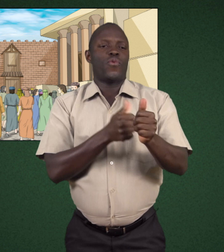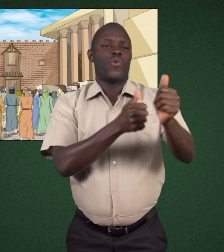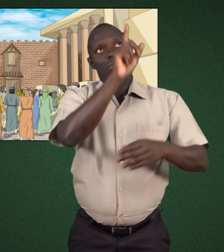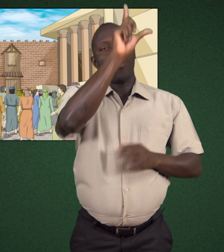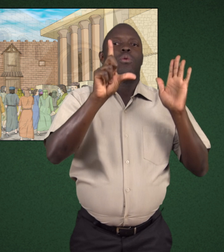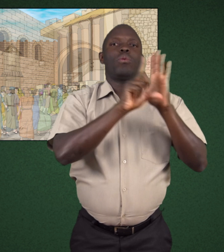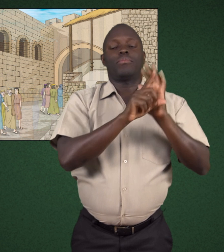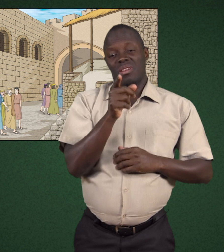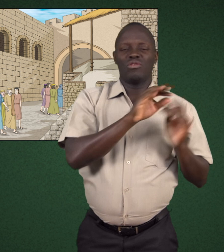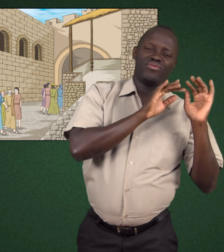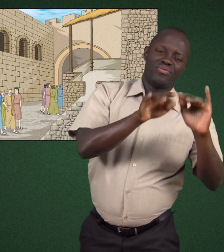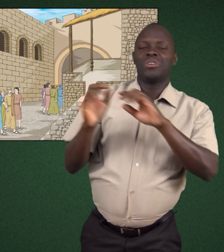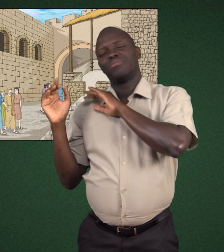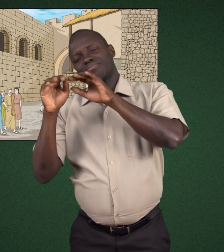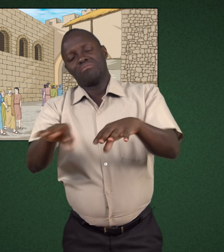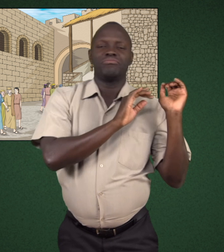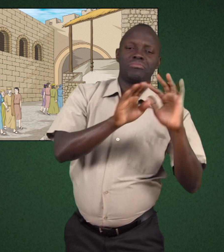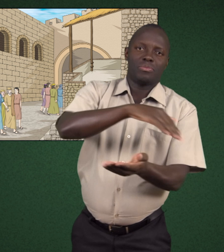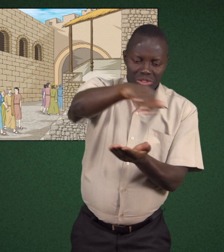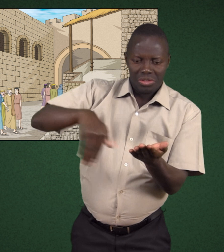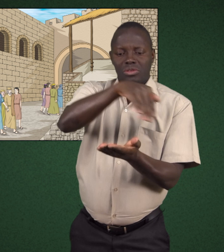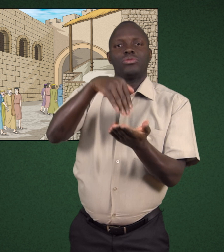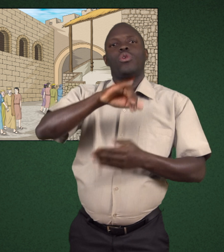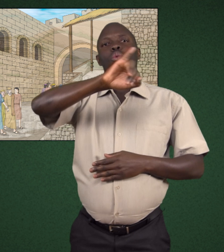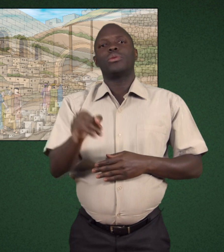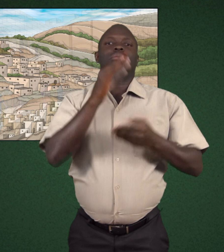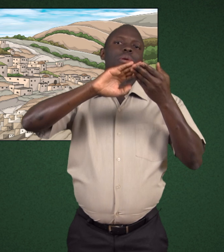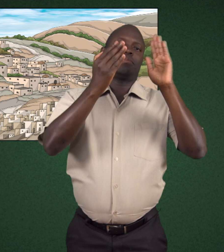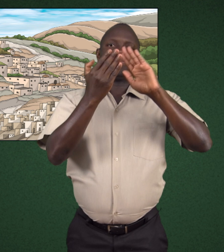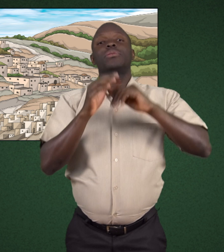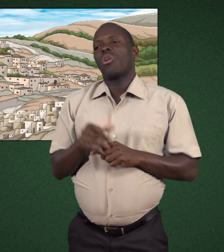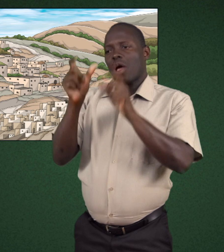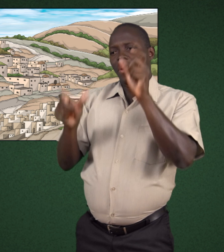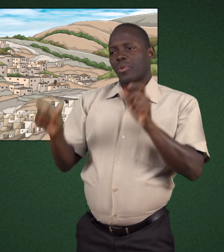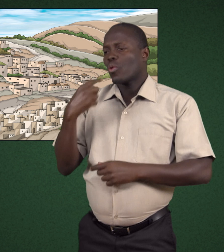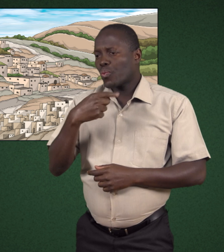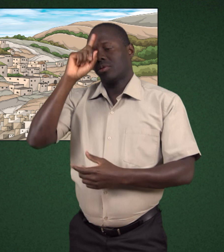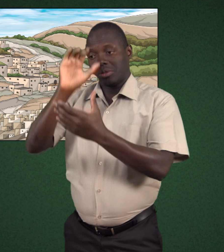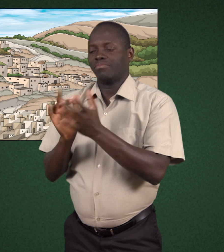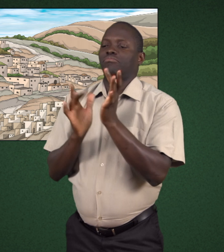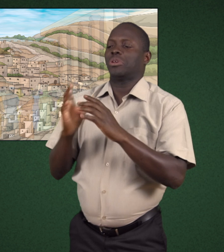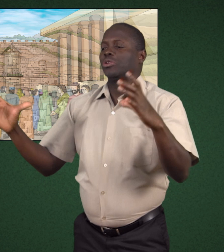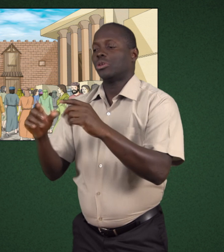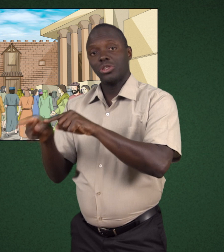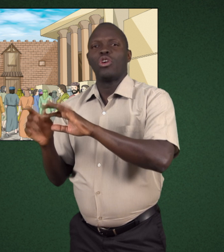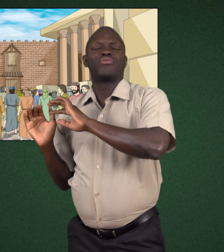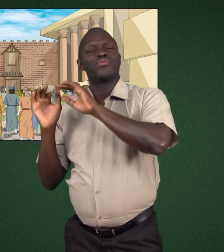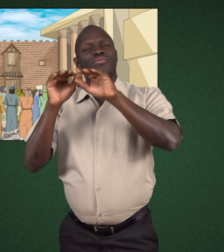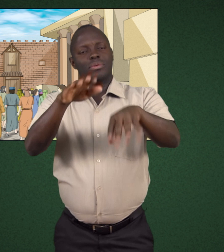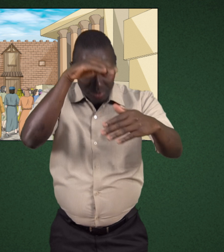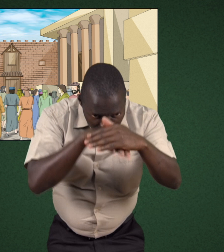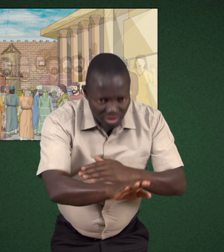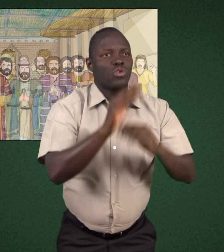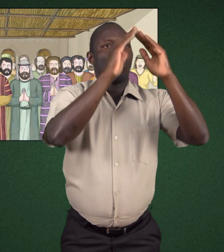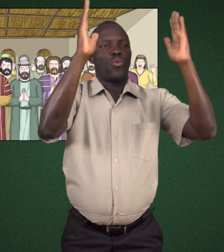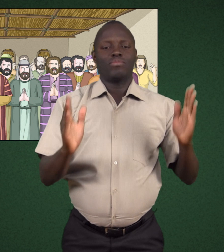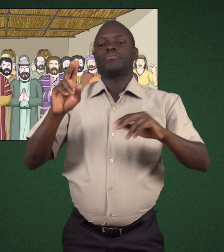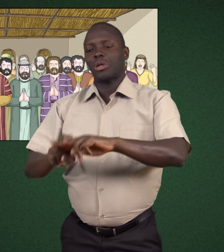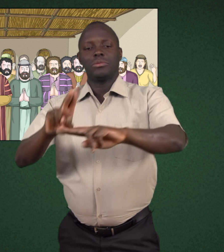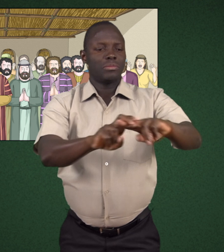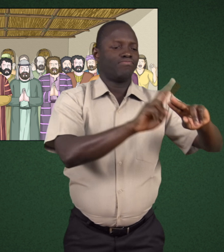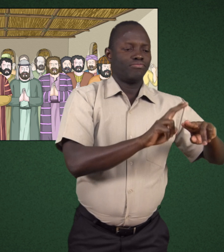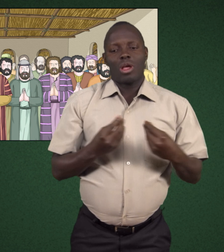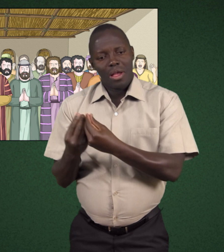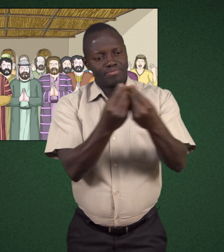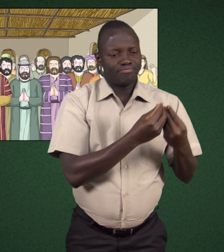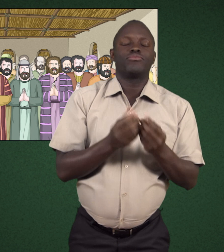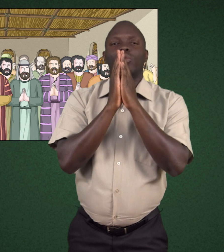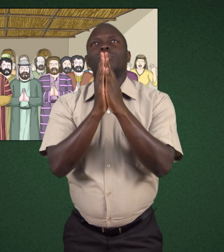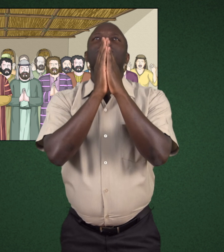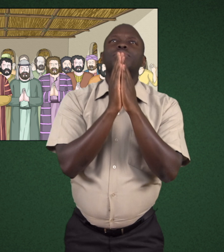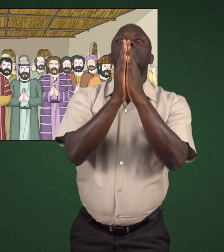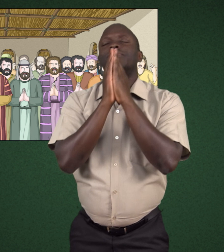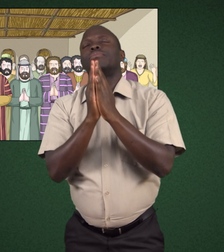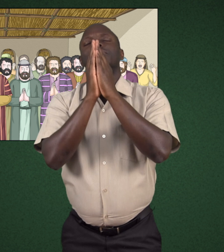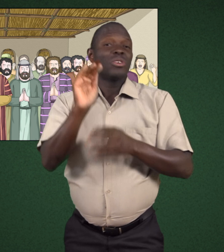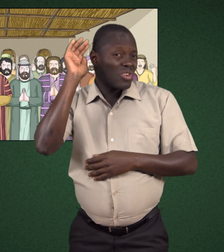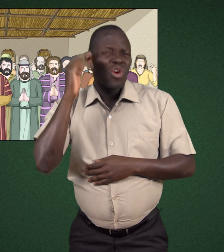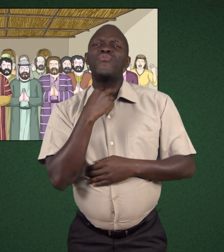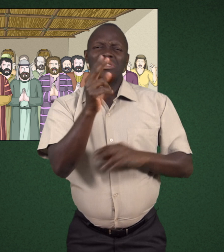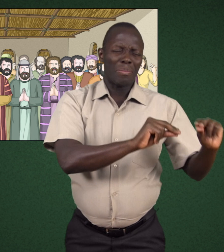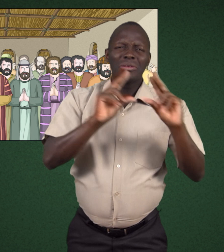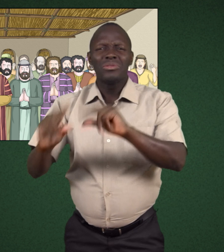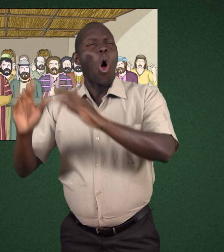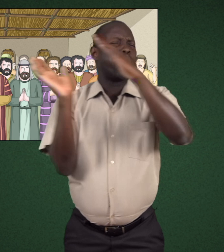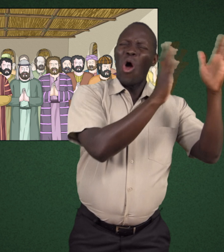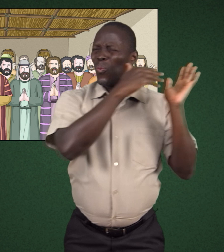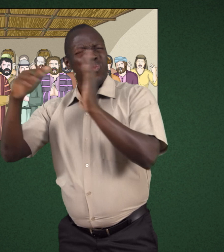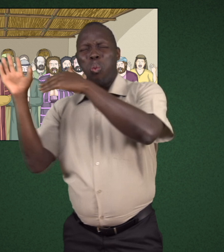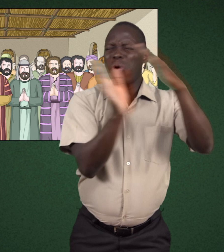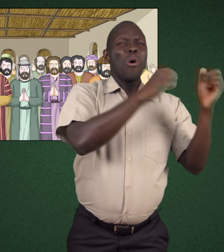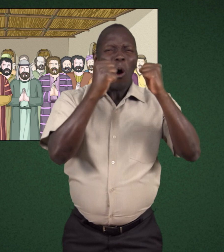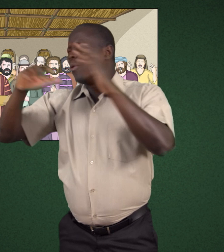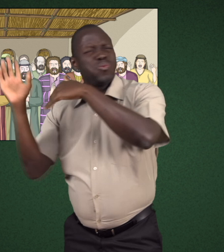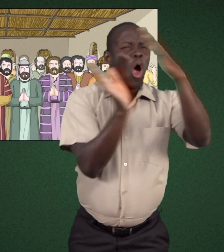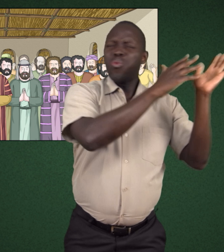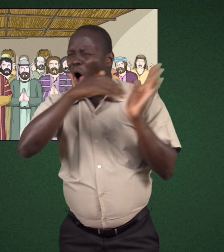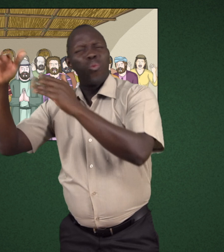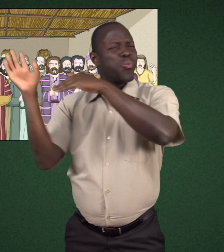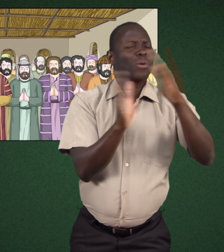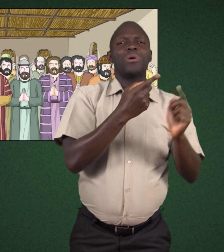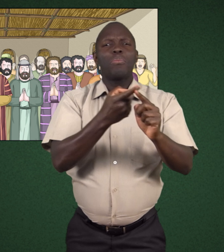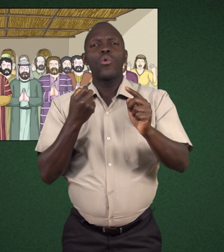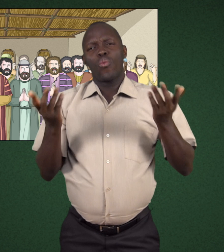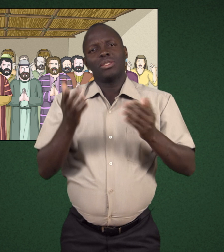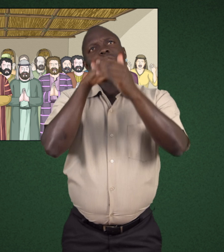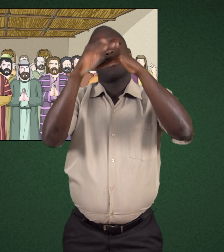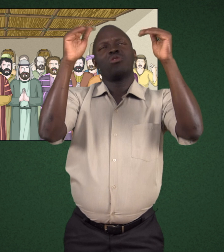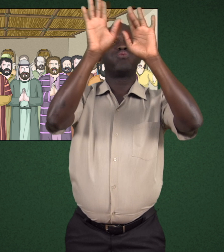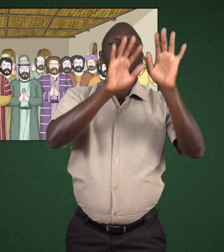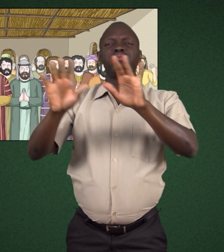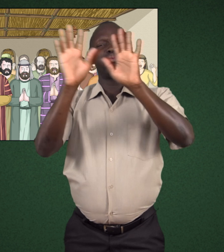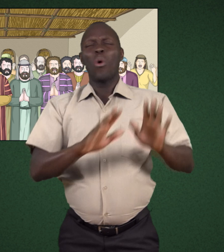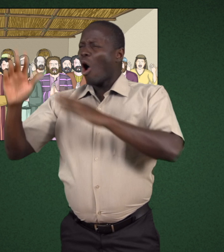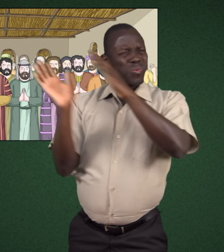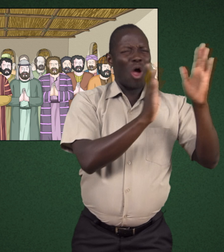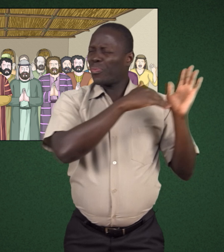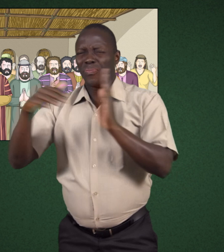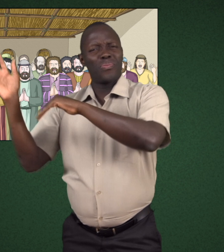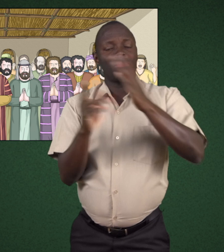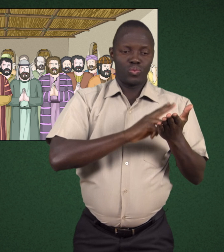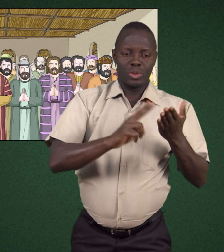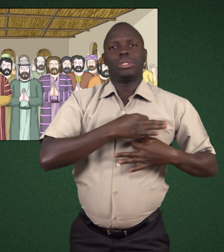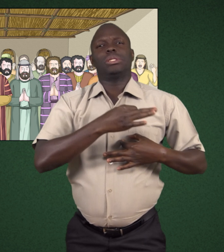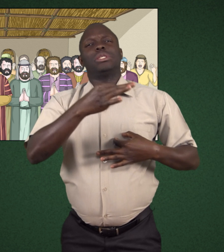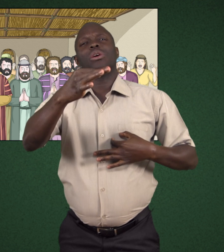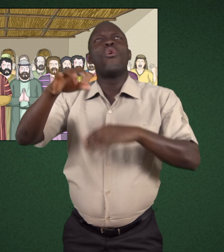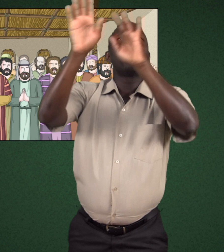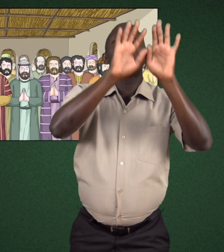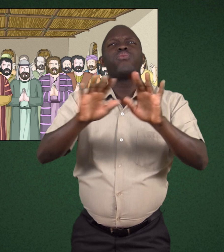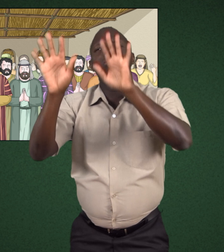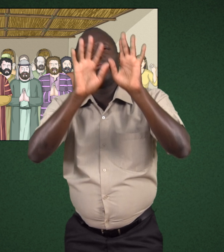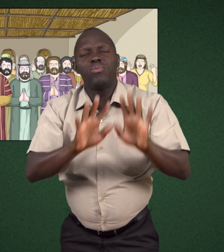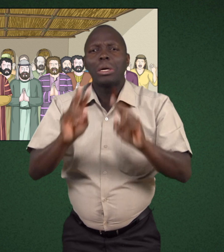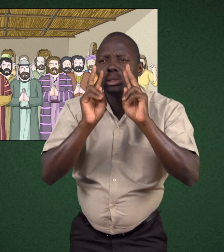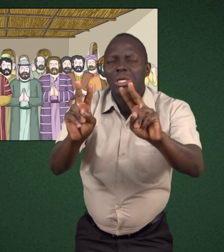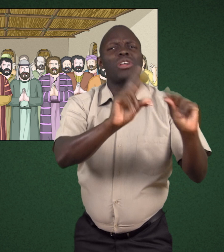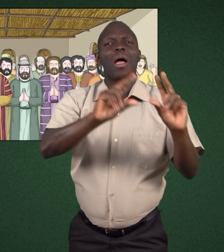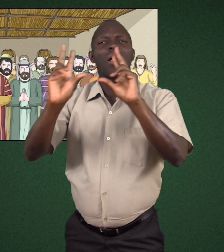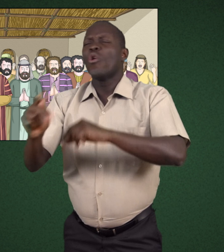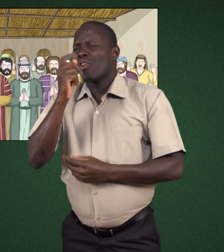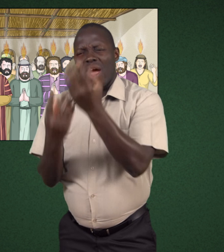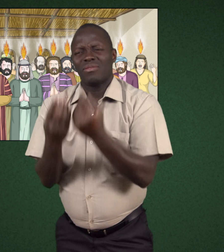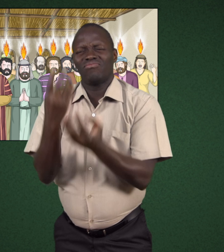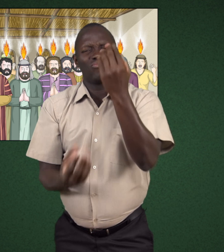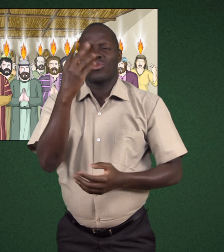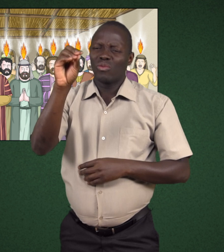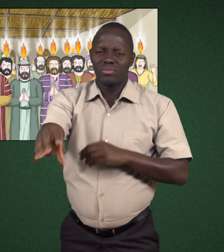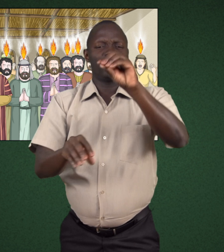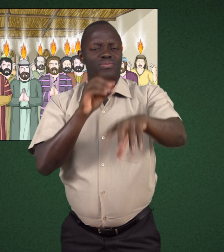Suddenly a sound like a mighty rushing wind came from heaven and filled the whole house where they were sitting.